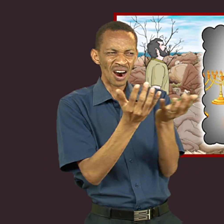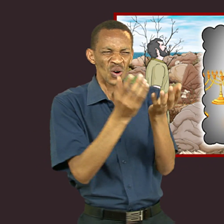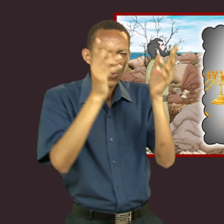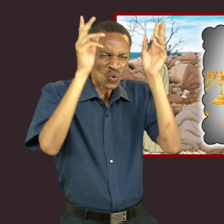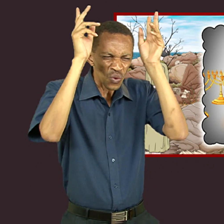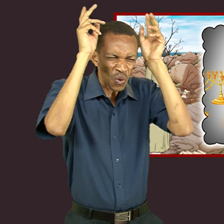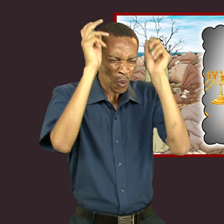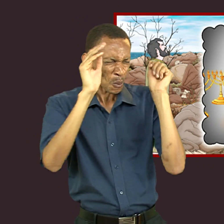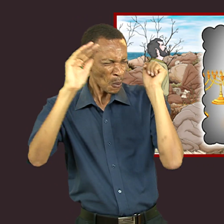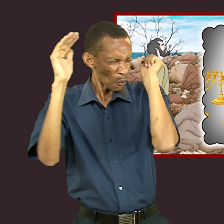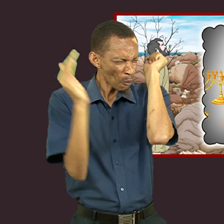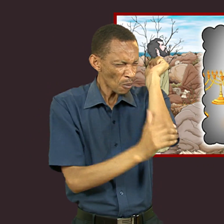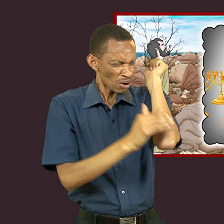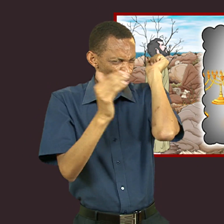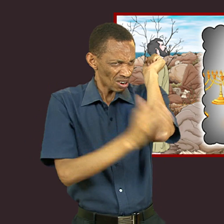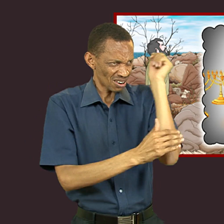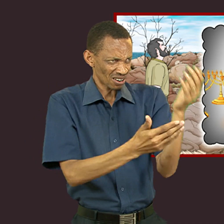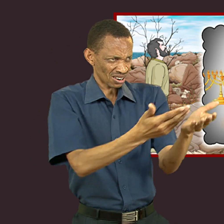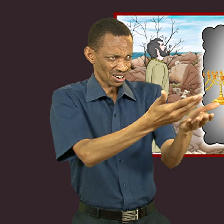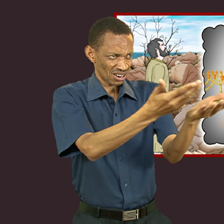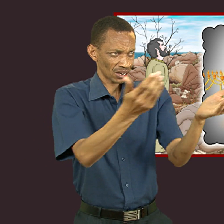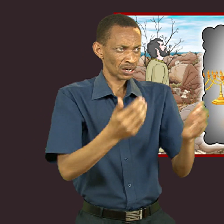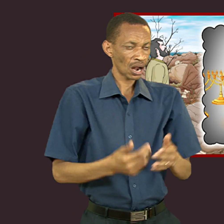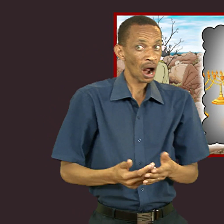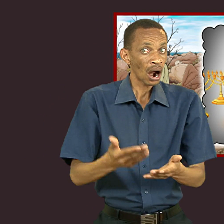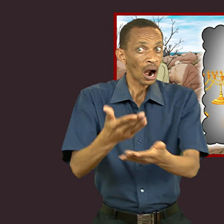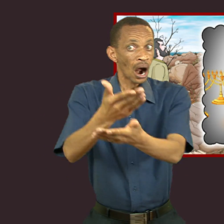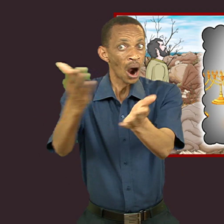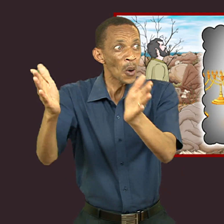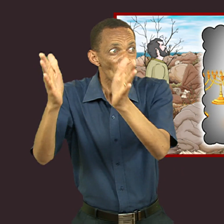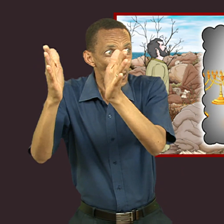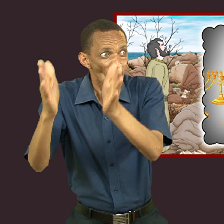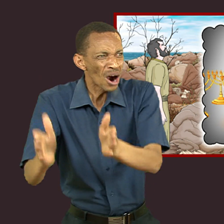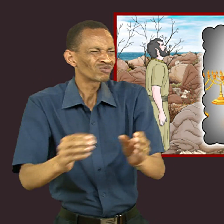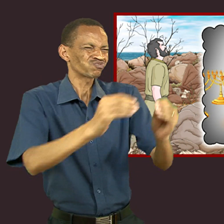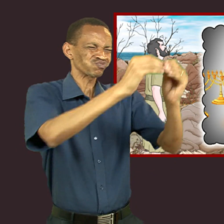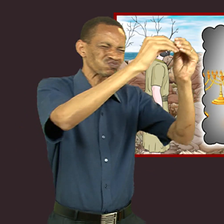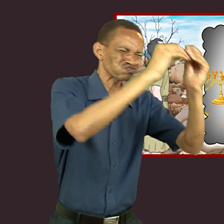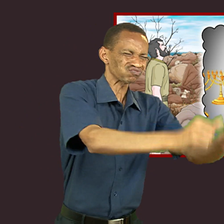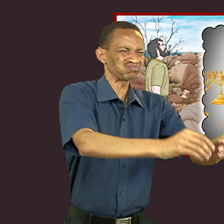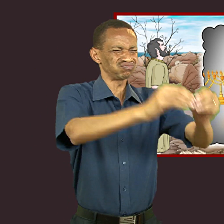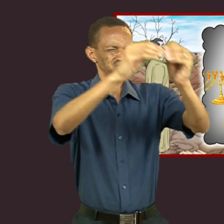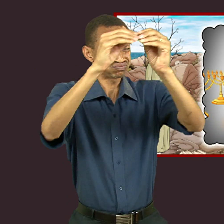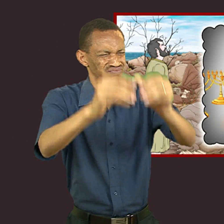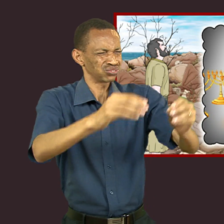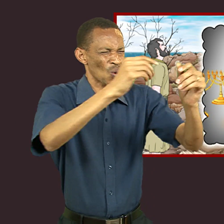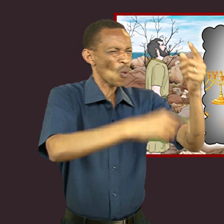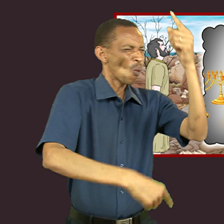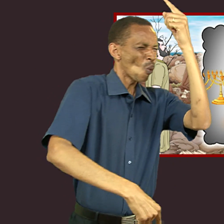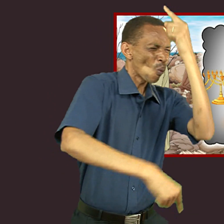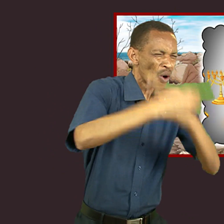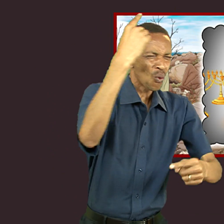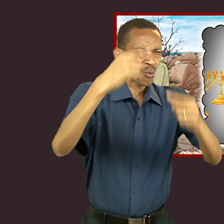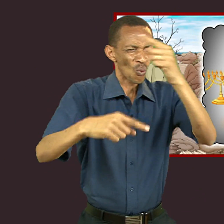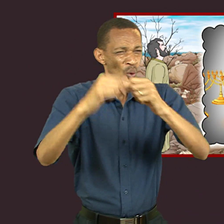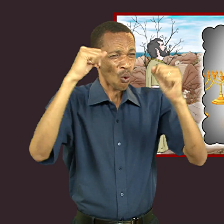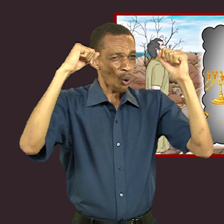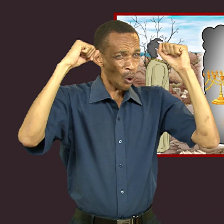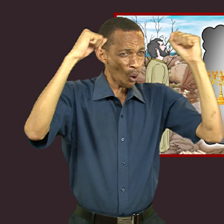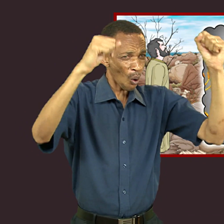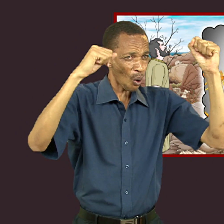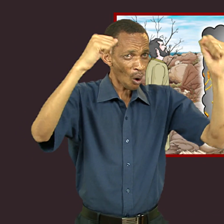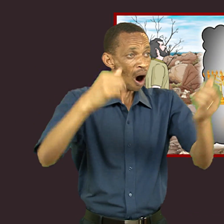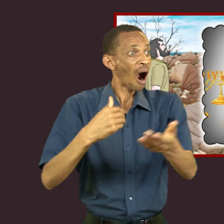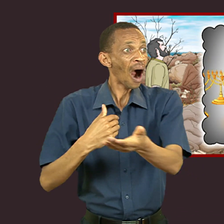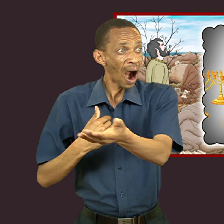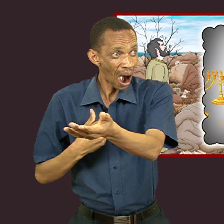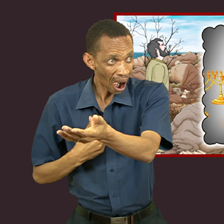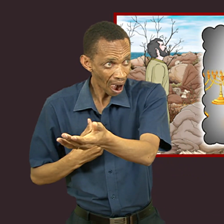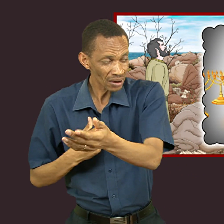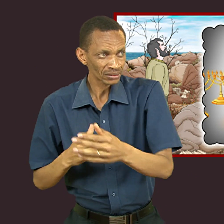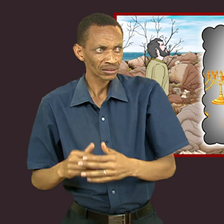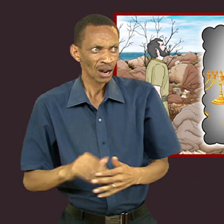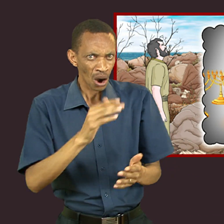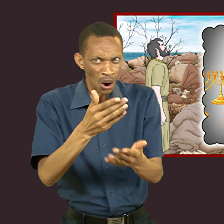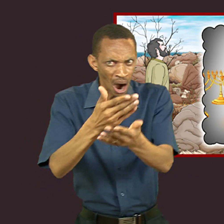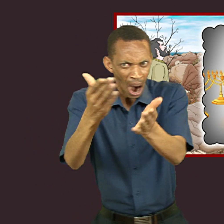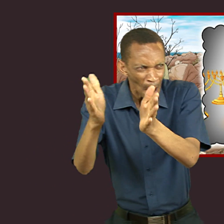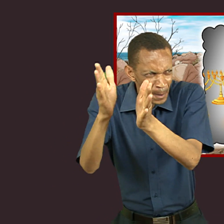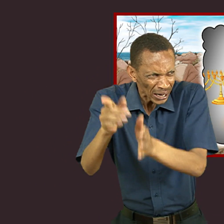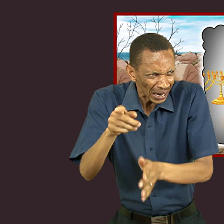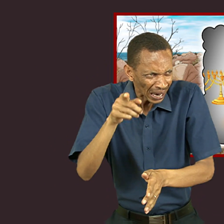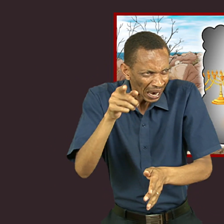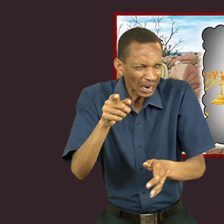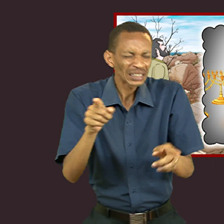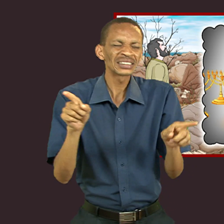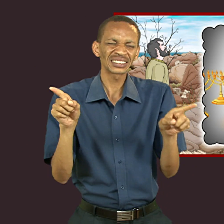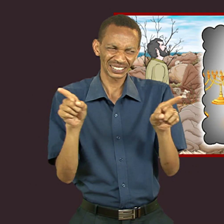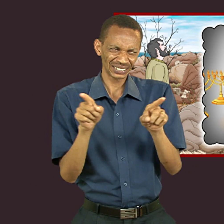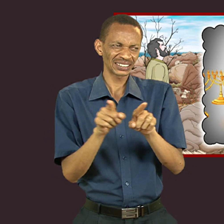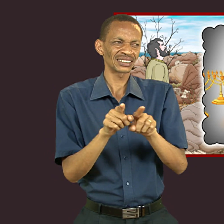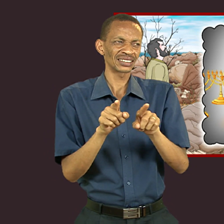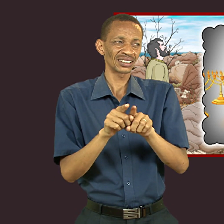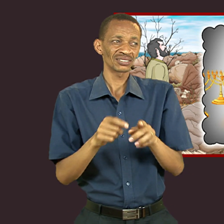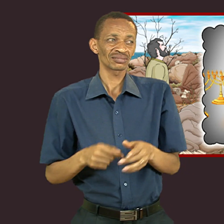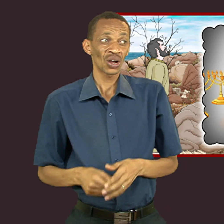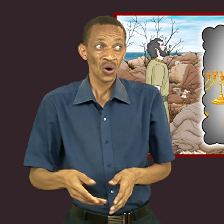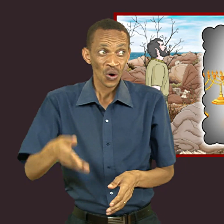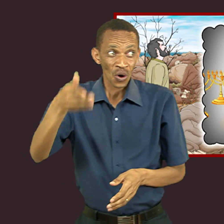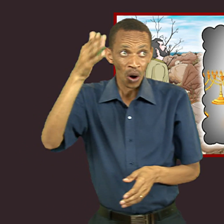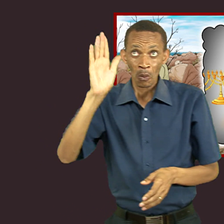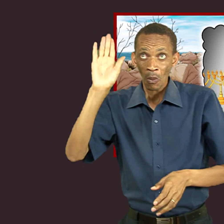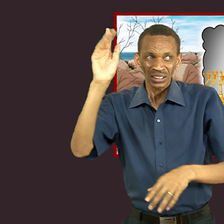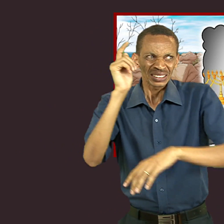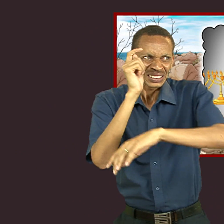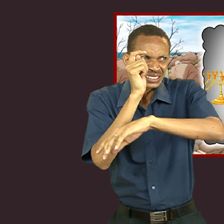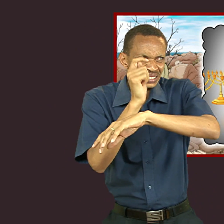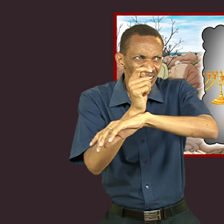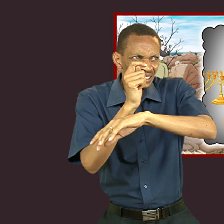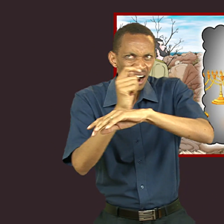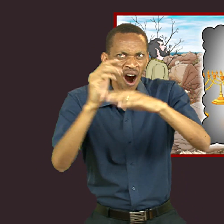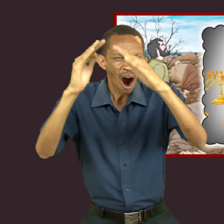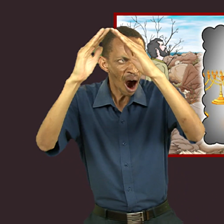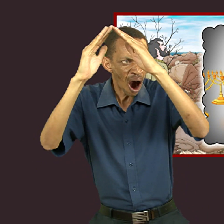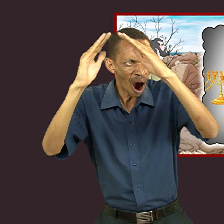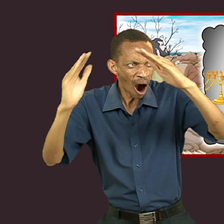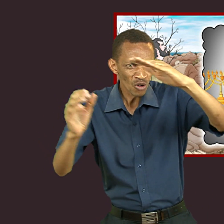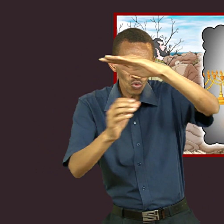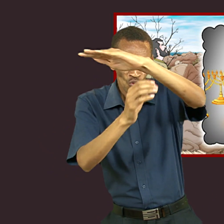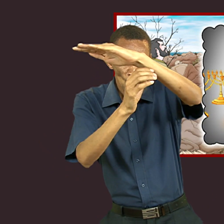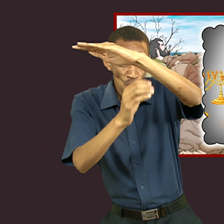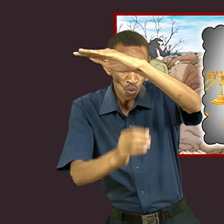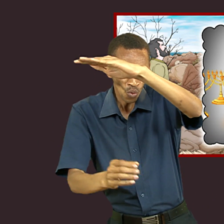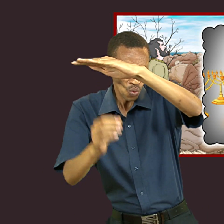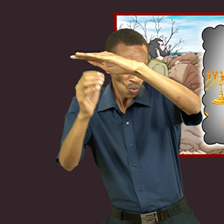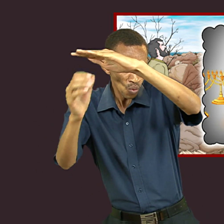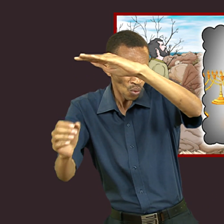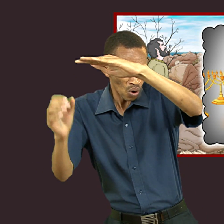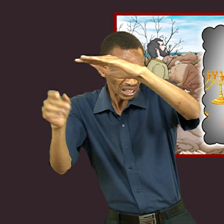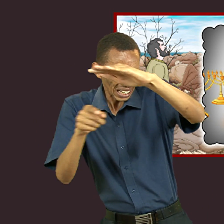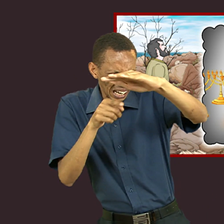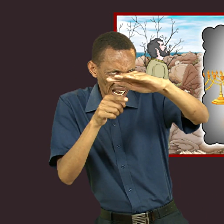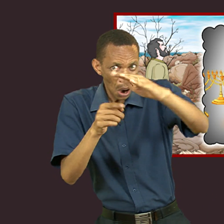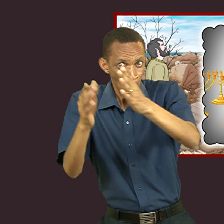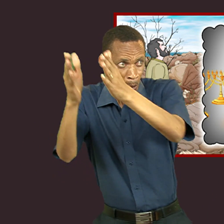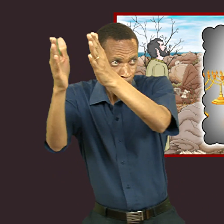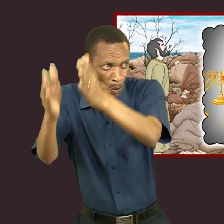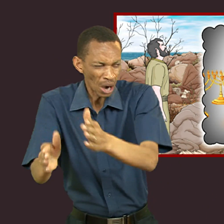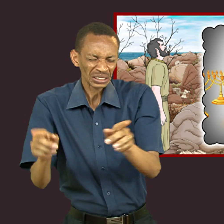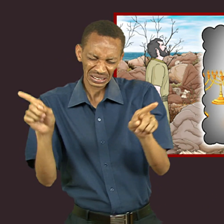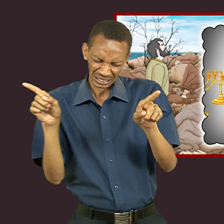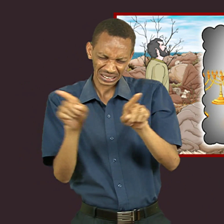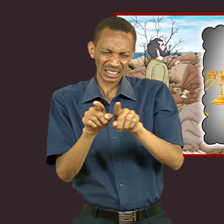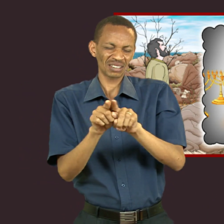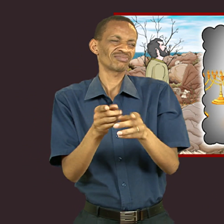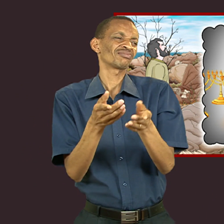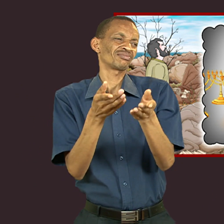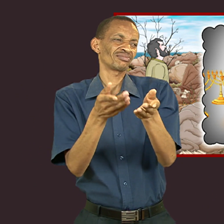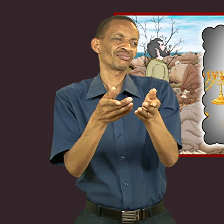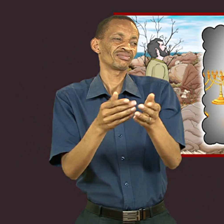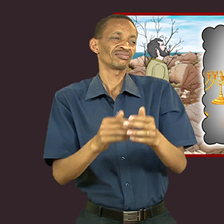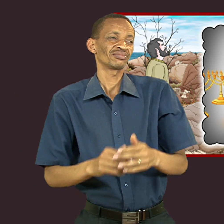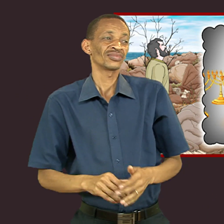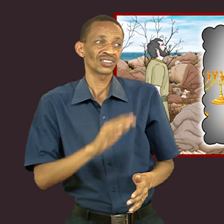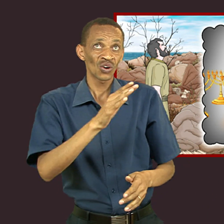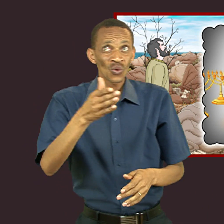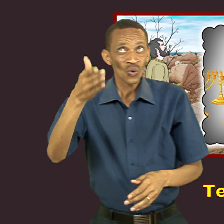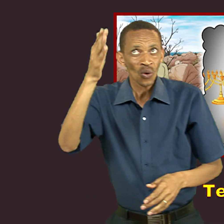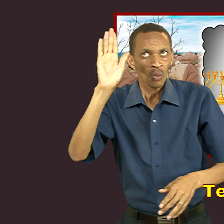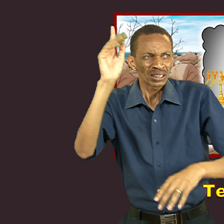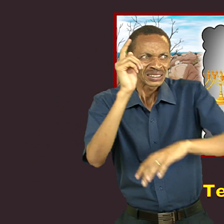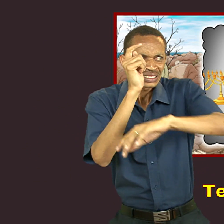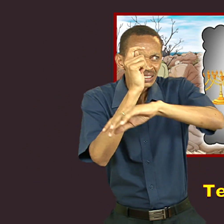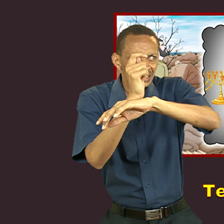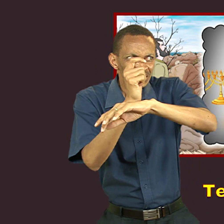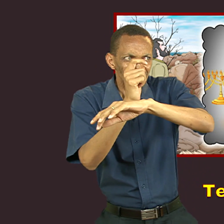I am coming soon. Hold fast to what you have, so that no one will take your crown.